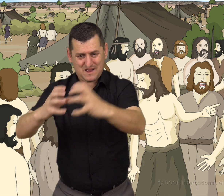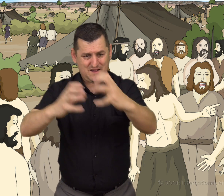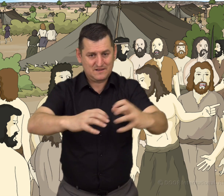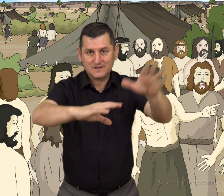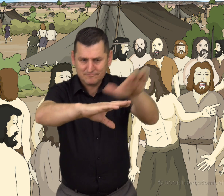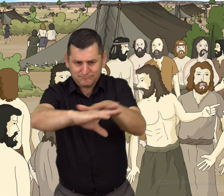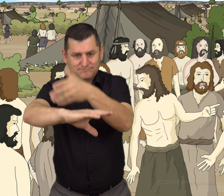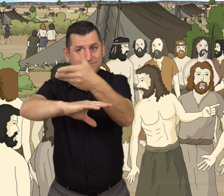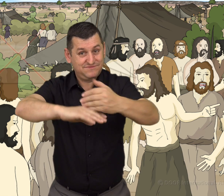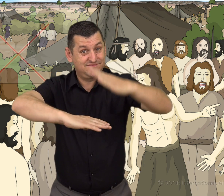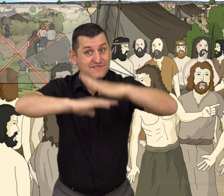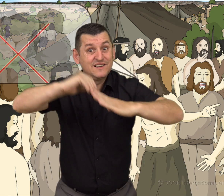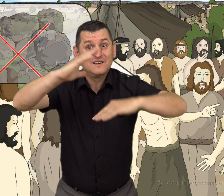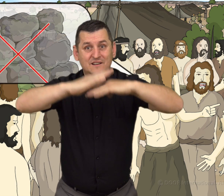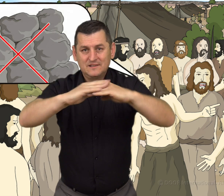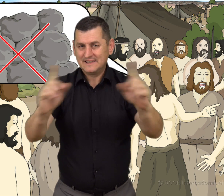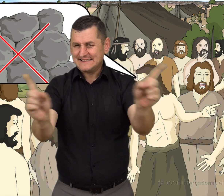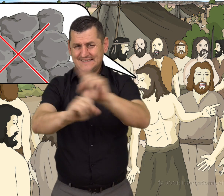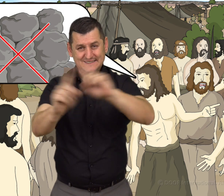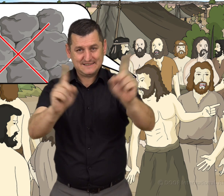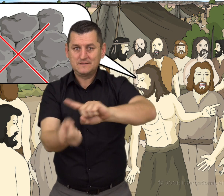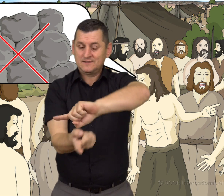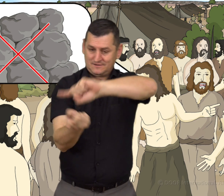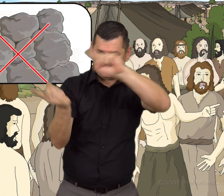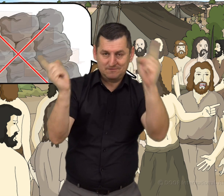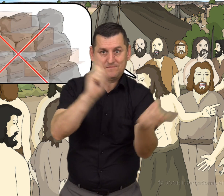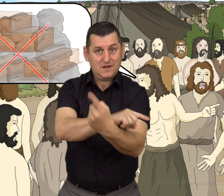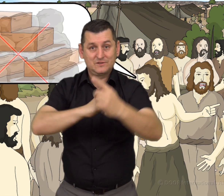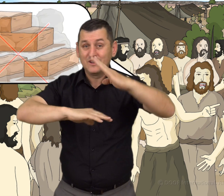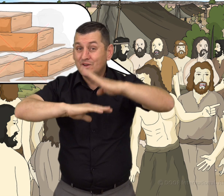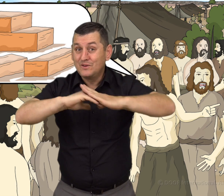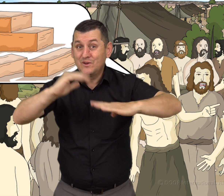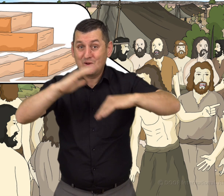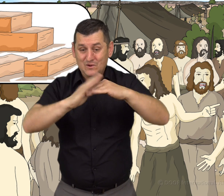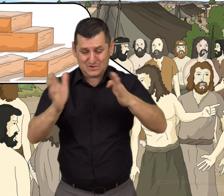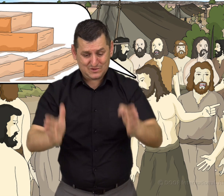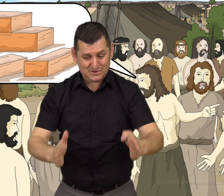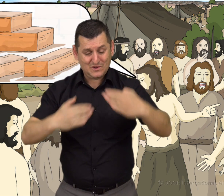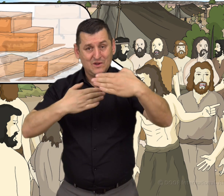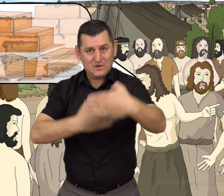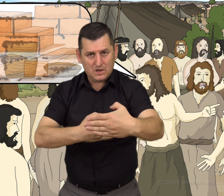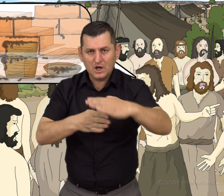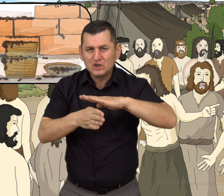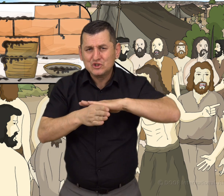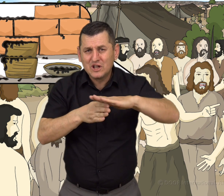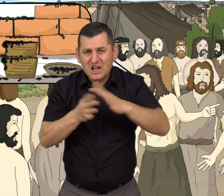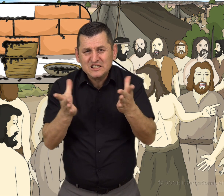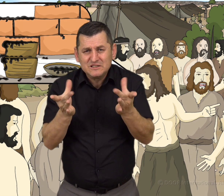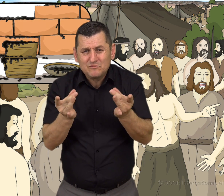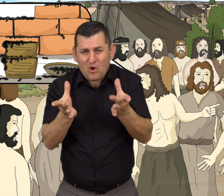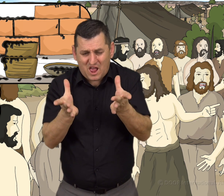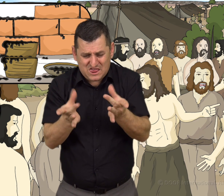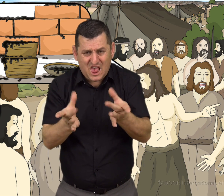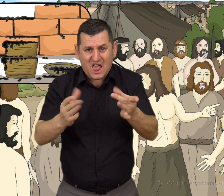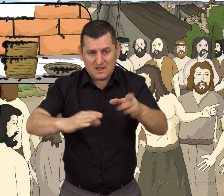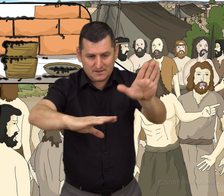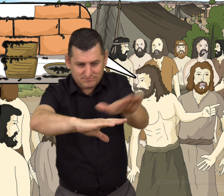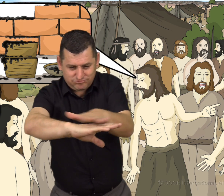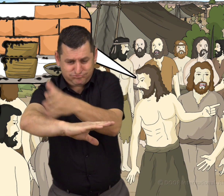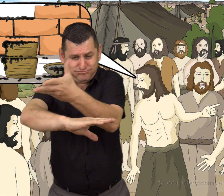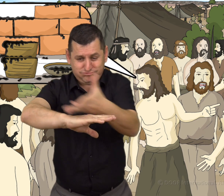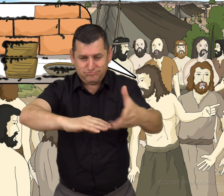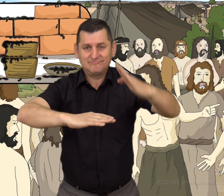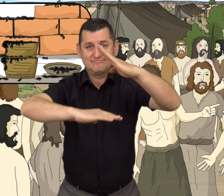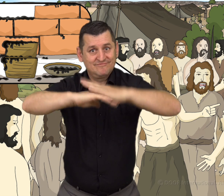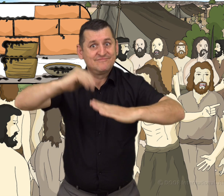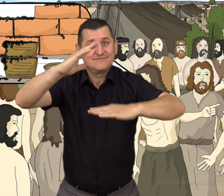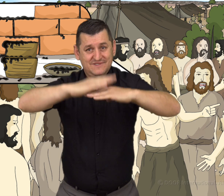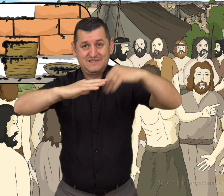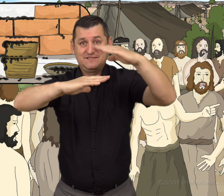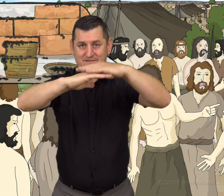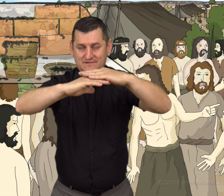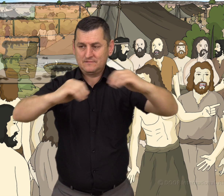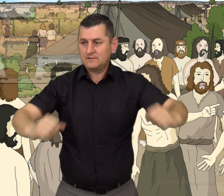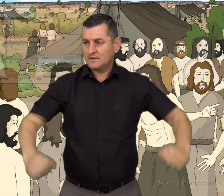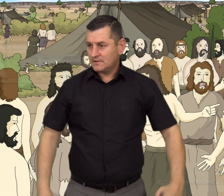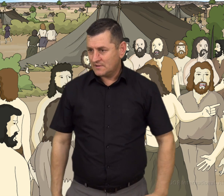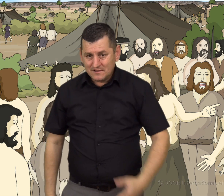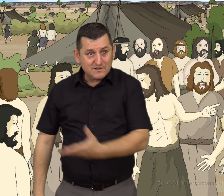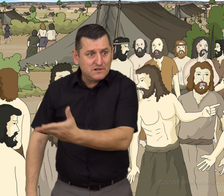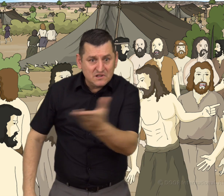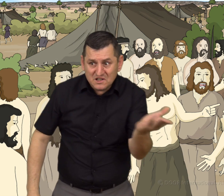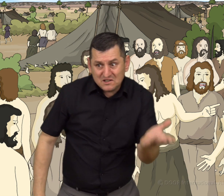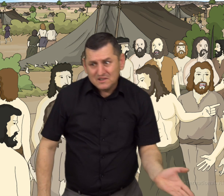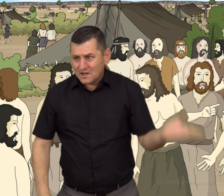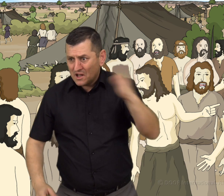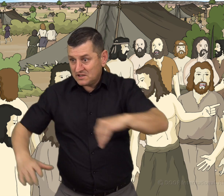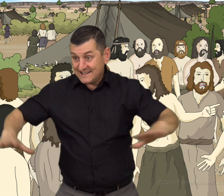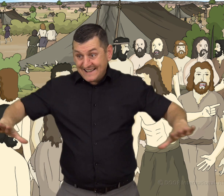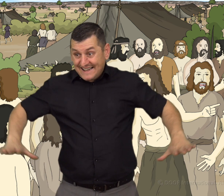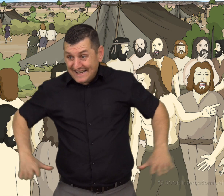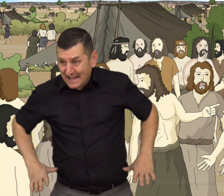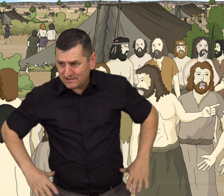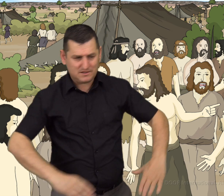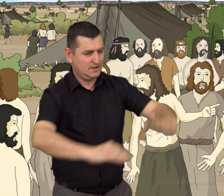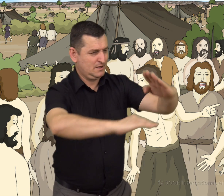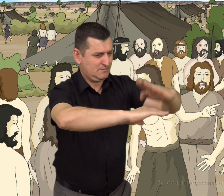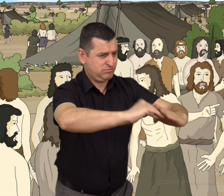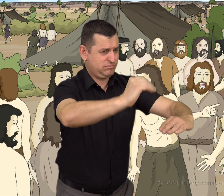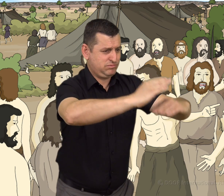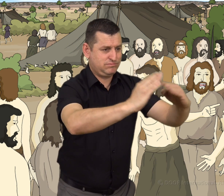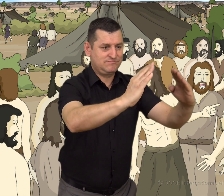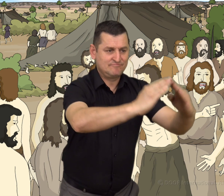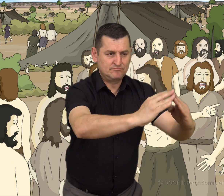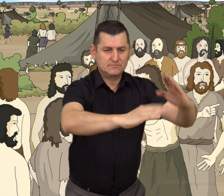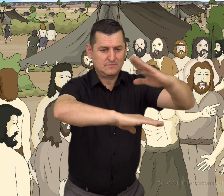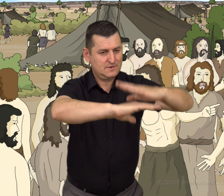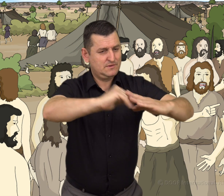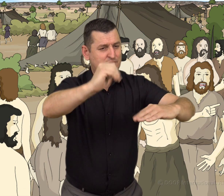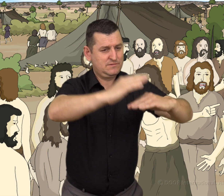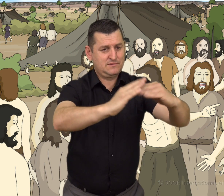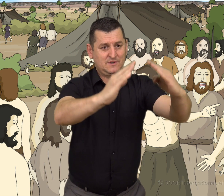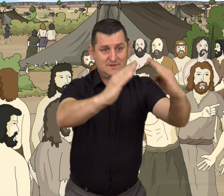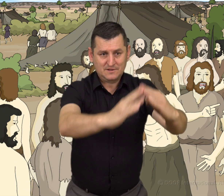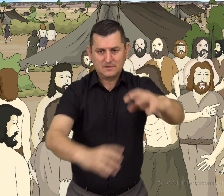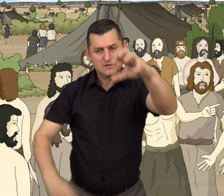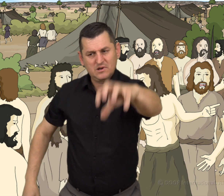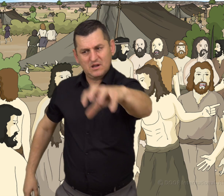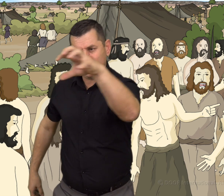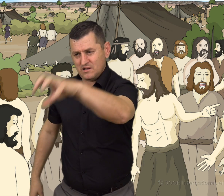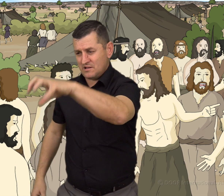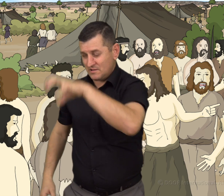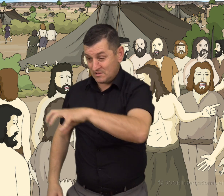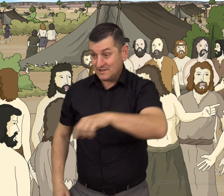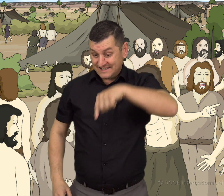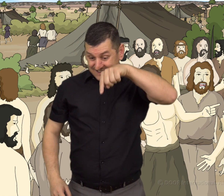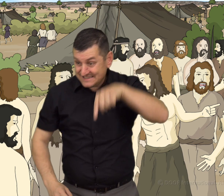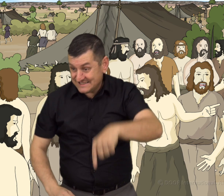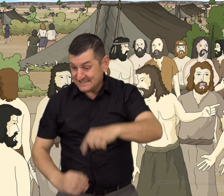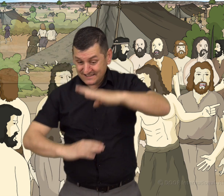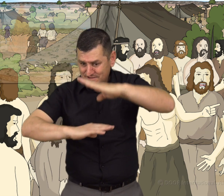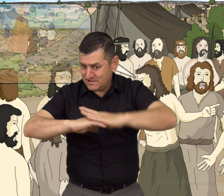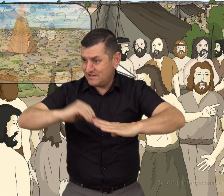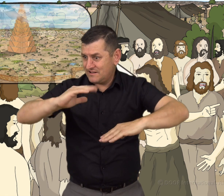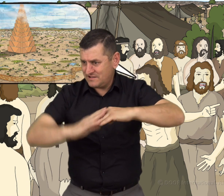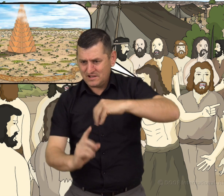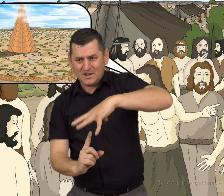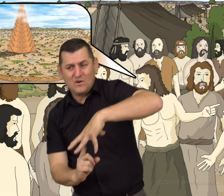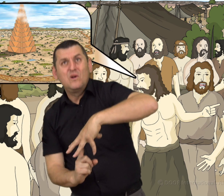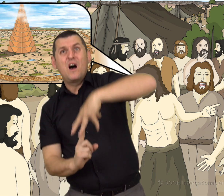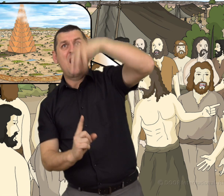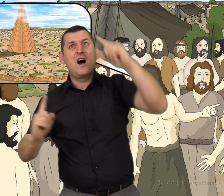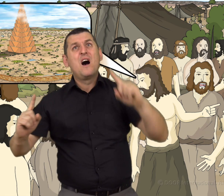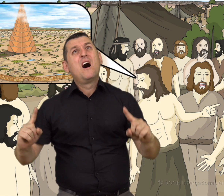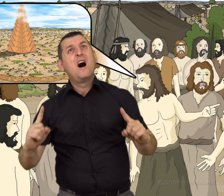So they used brick instead of stone, and tar instead of mortar.